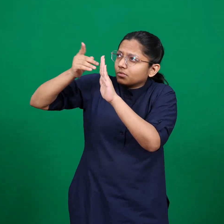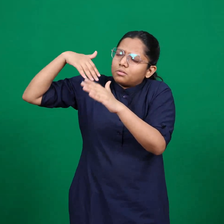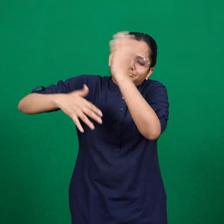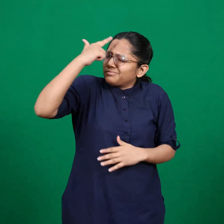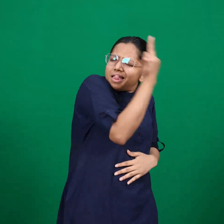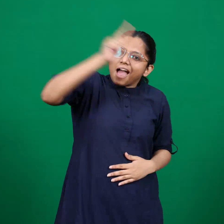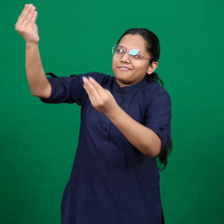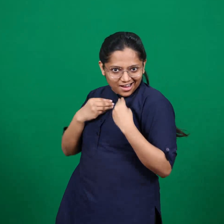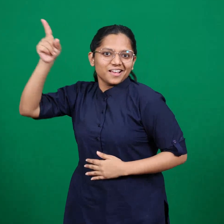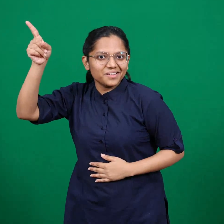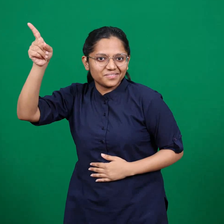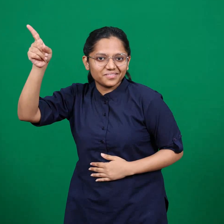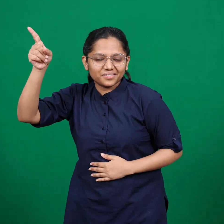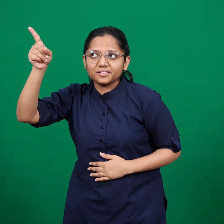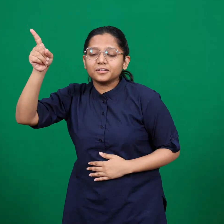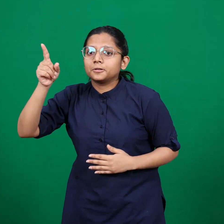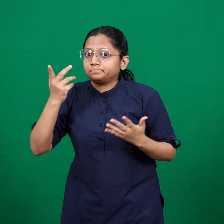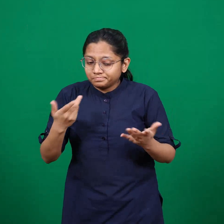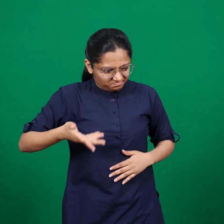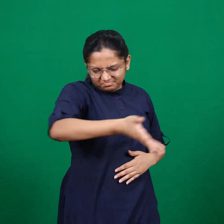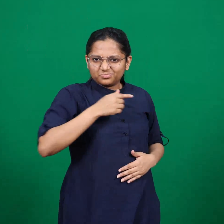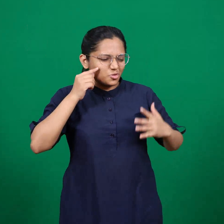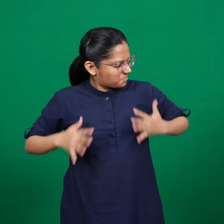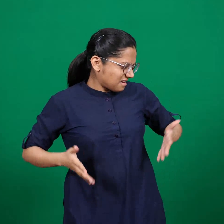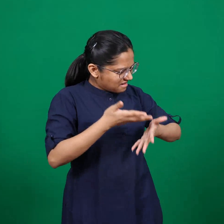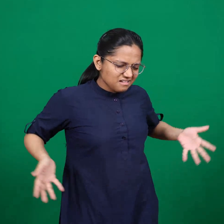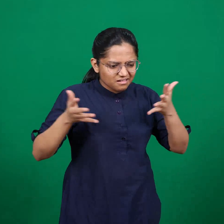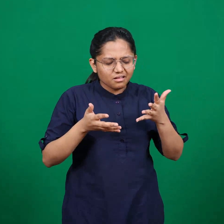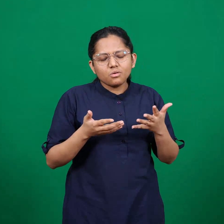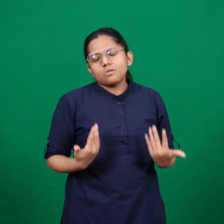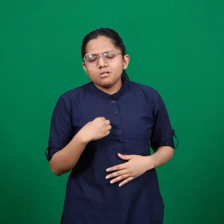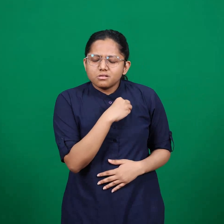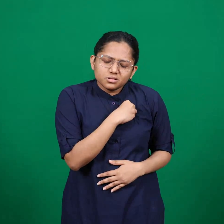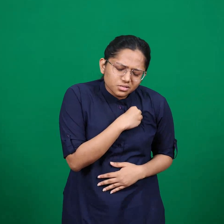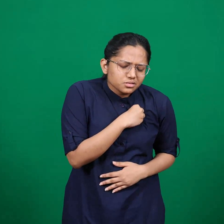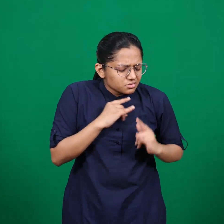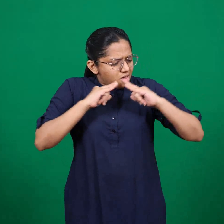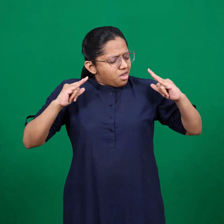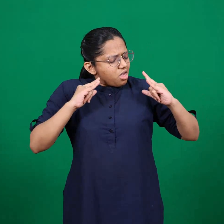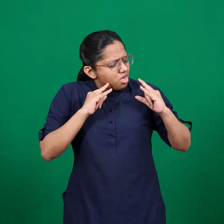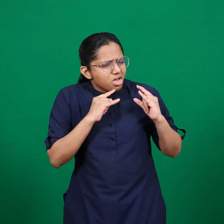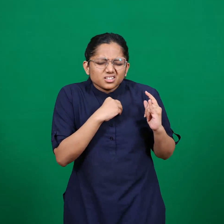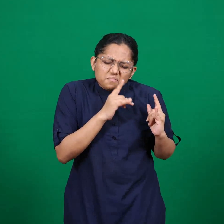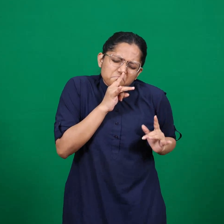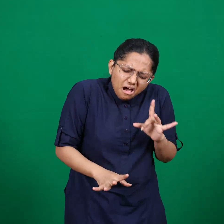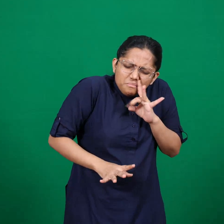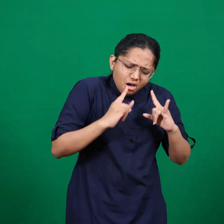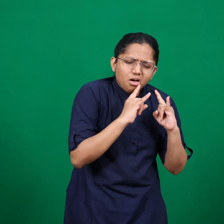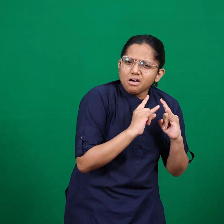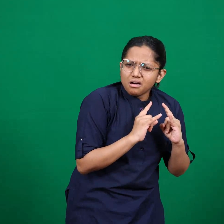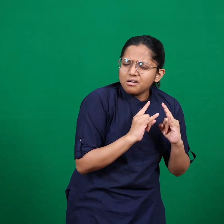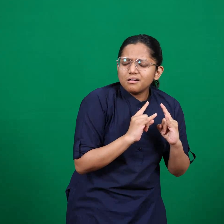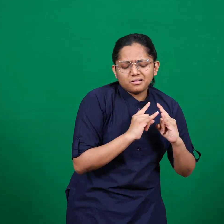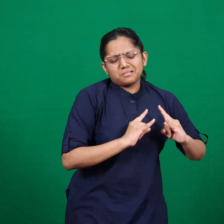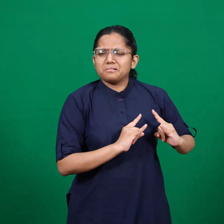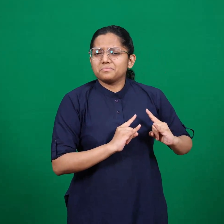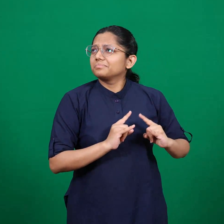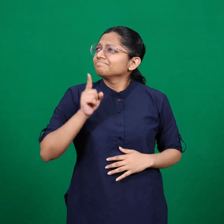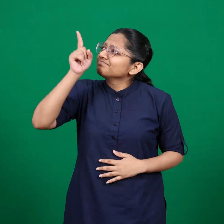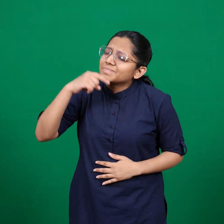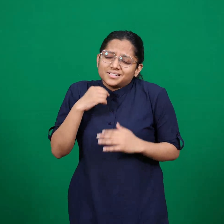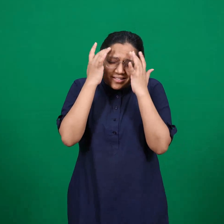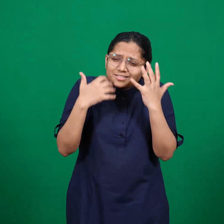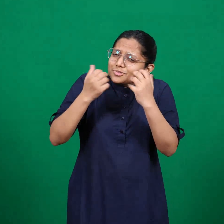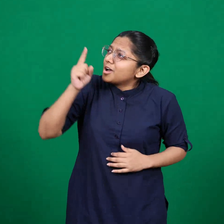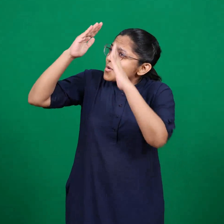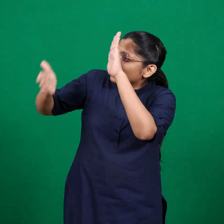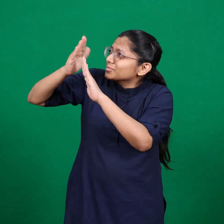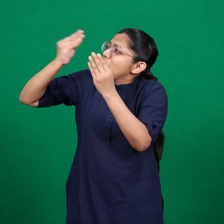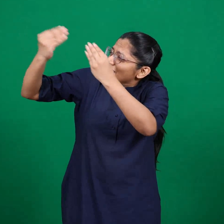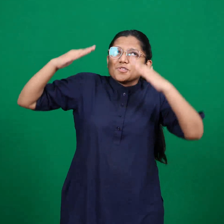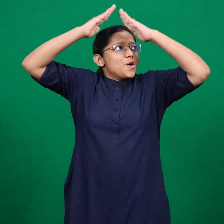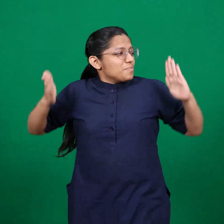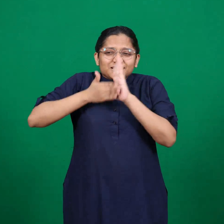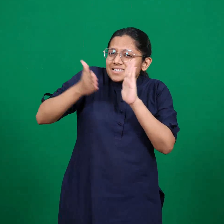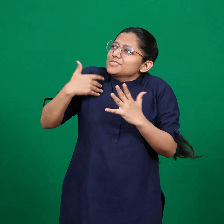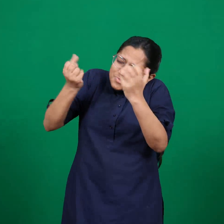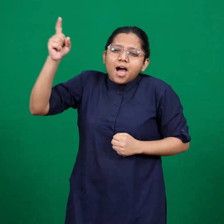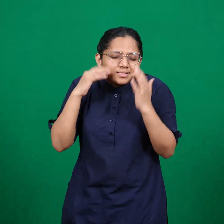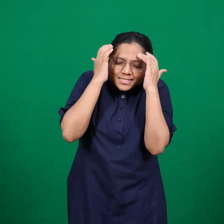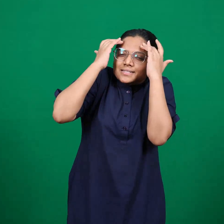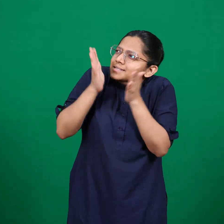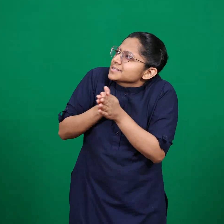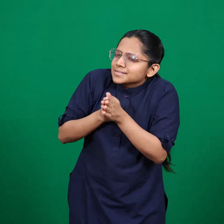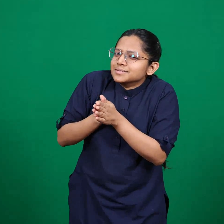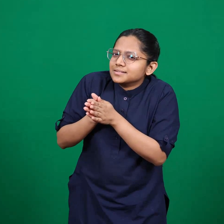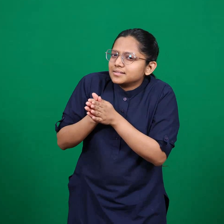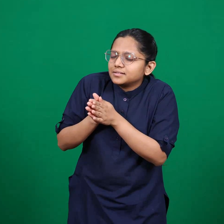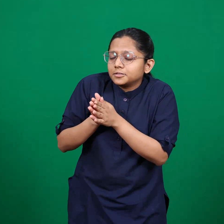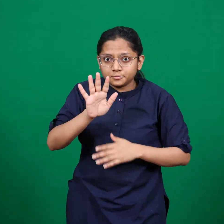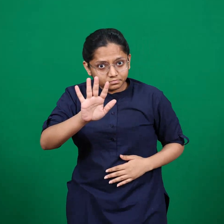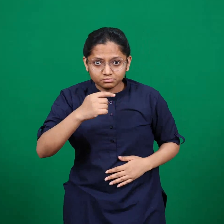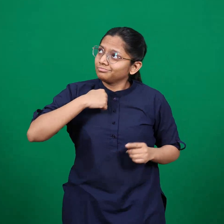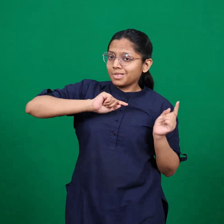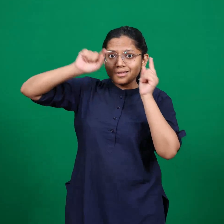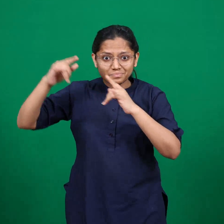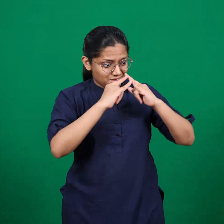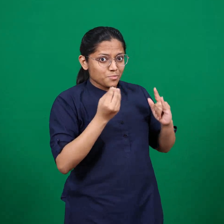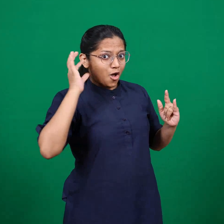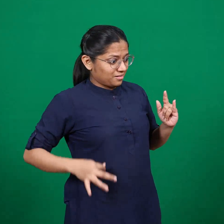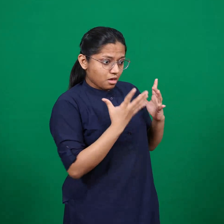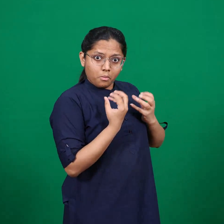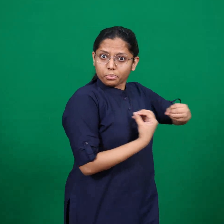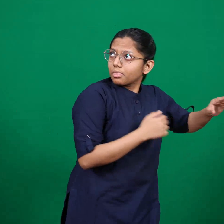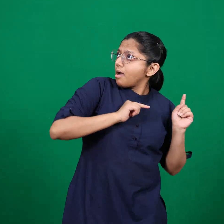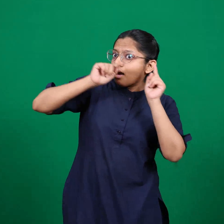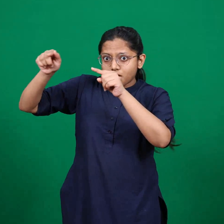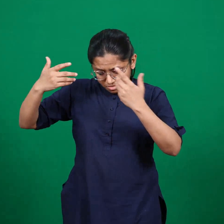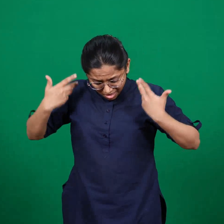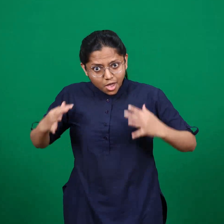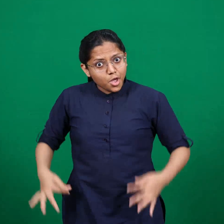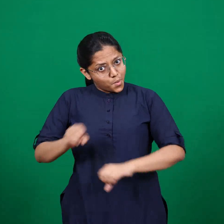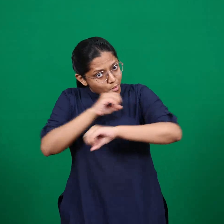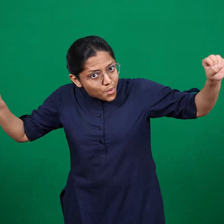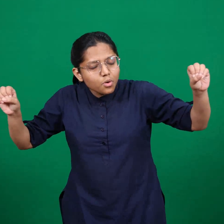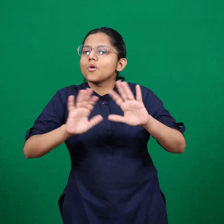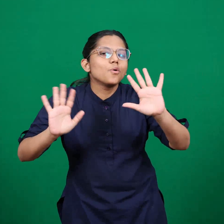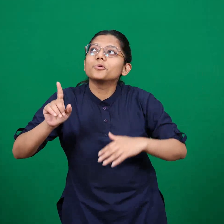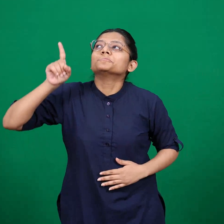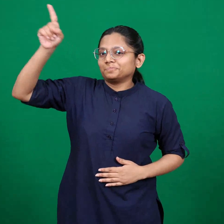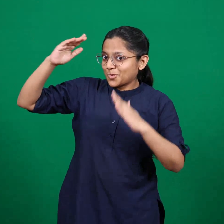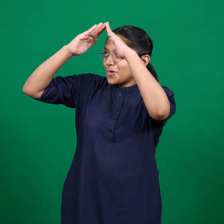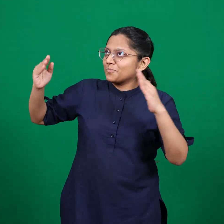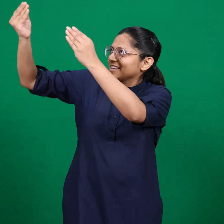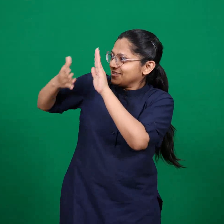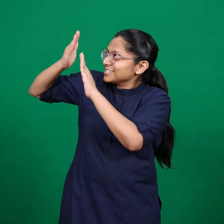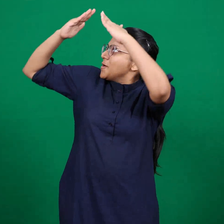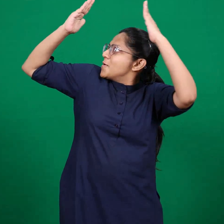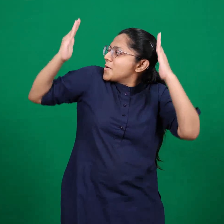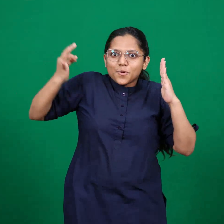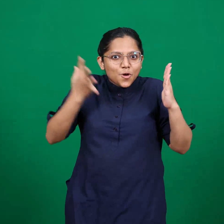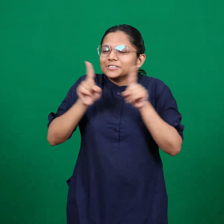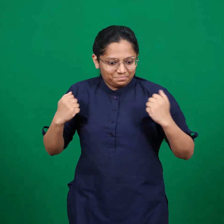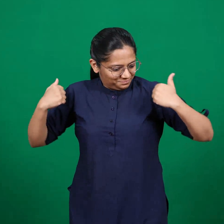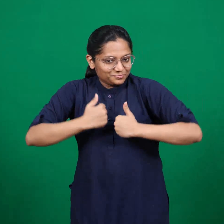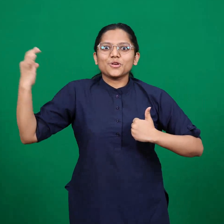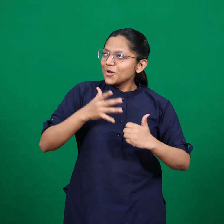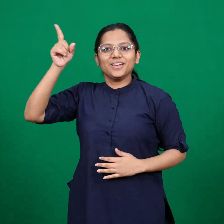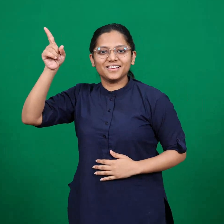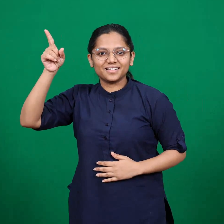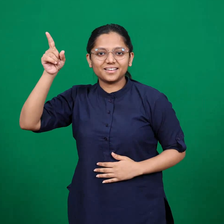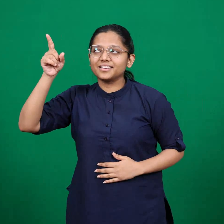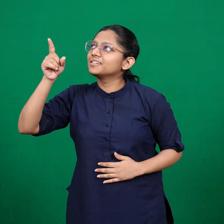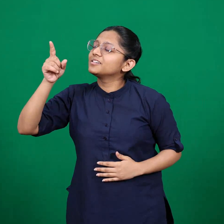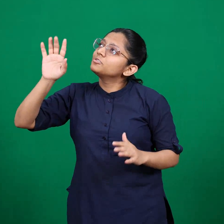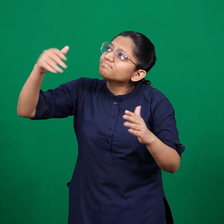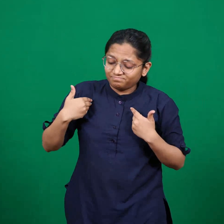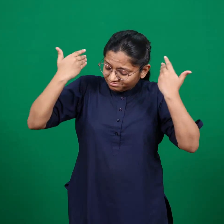For in this tent we groan, longing to be clothed with our heavenly dwelling, because when we are clothed, we will not be found naked.